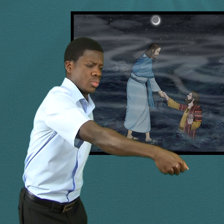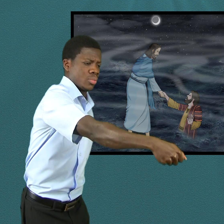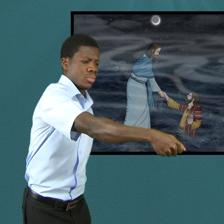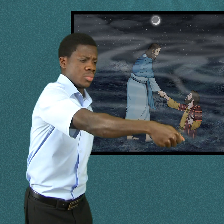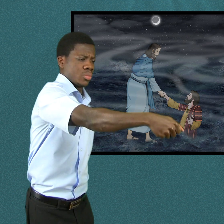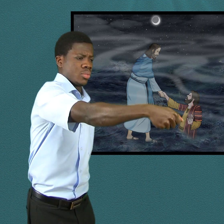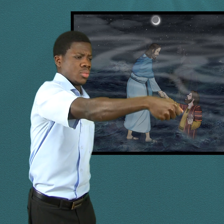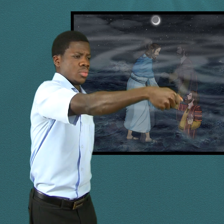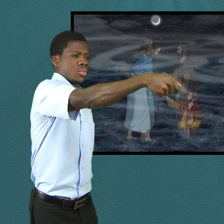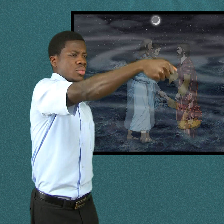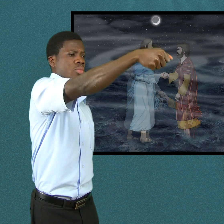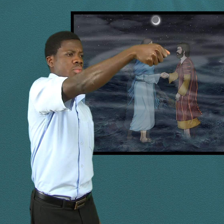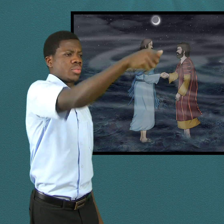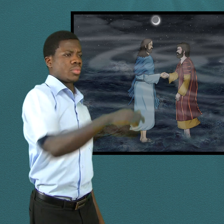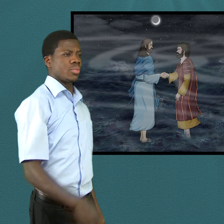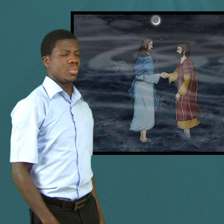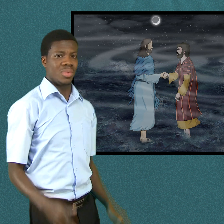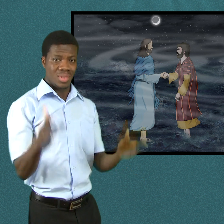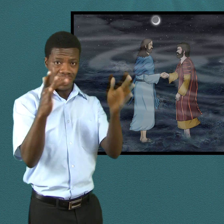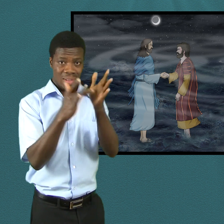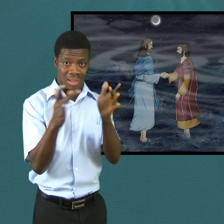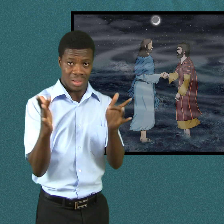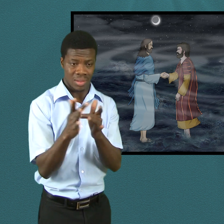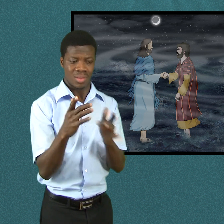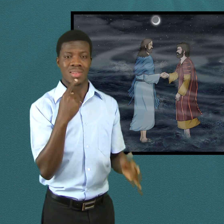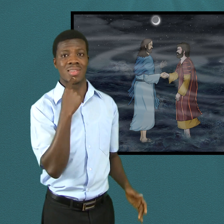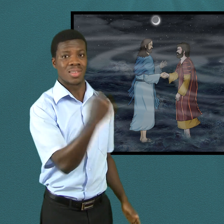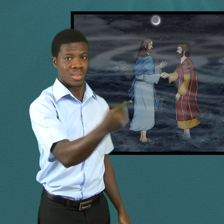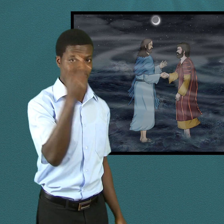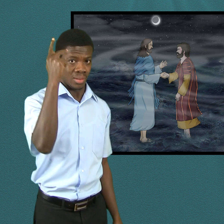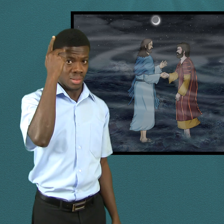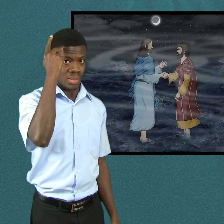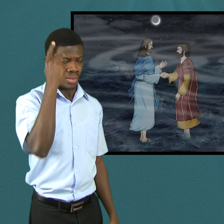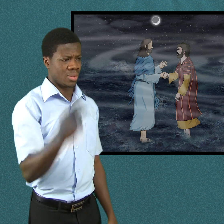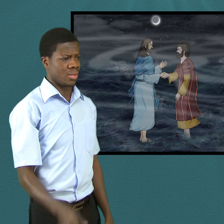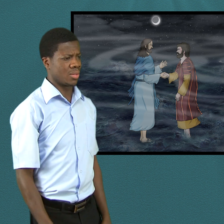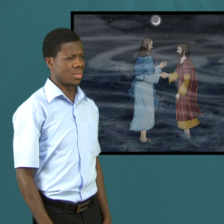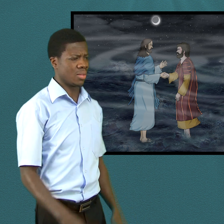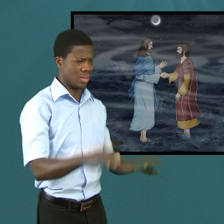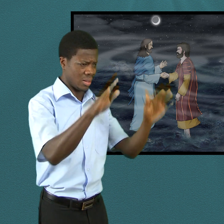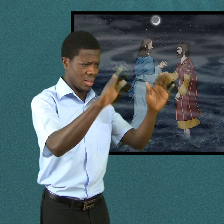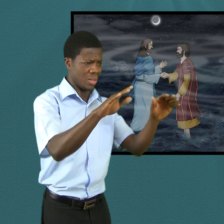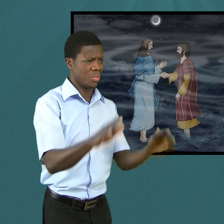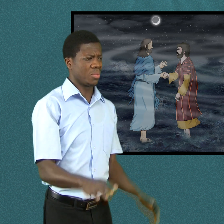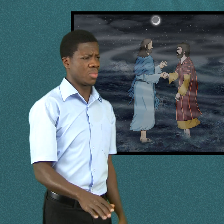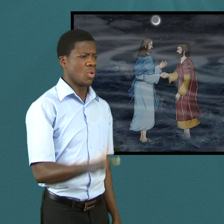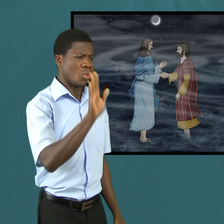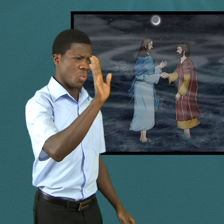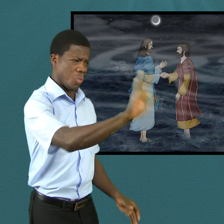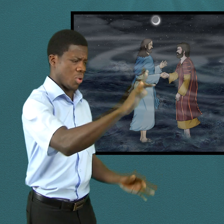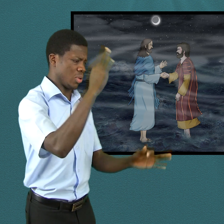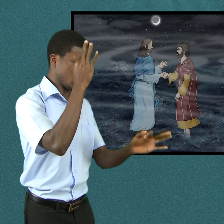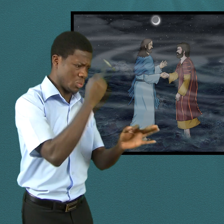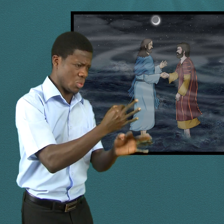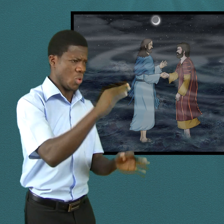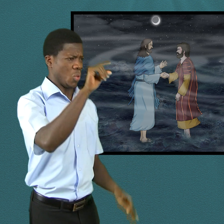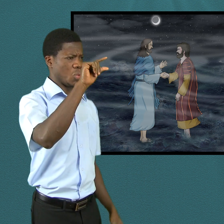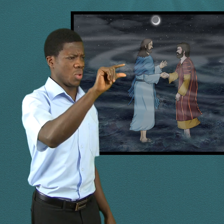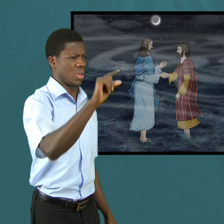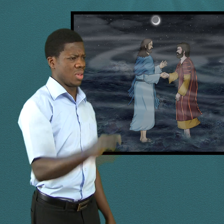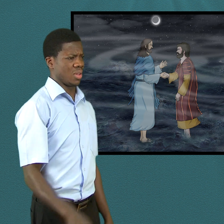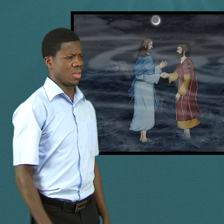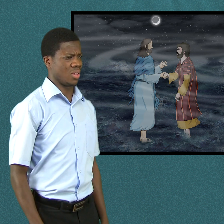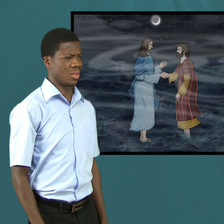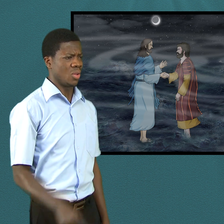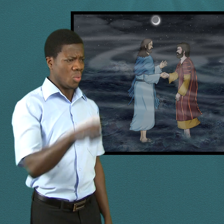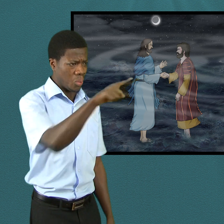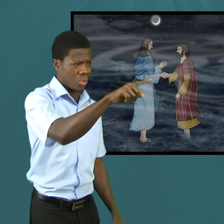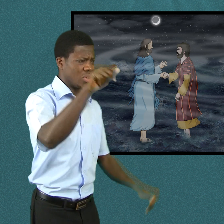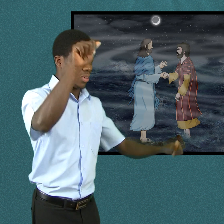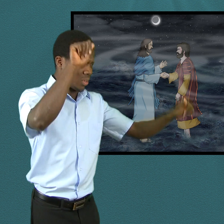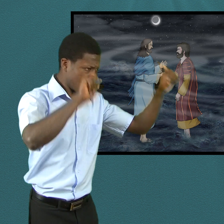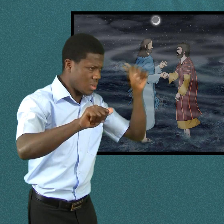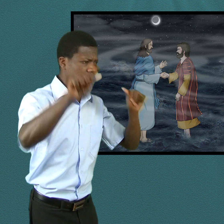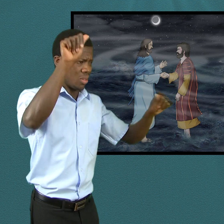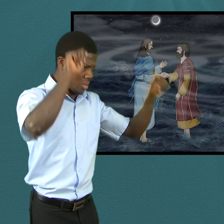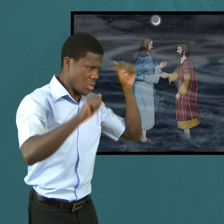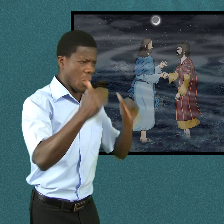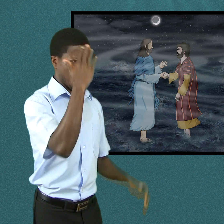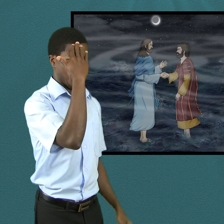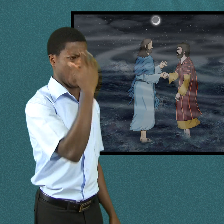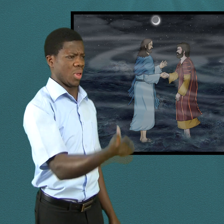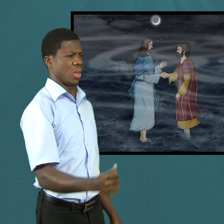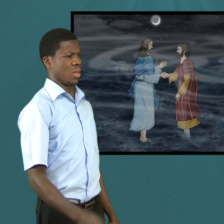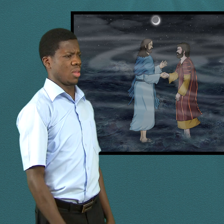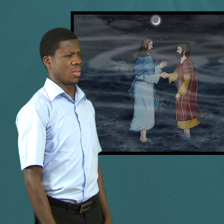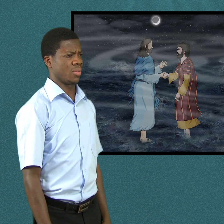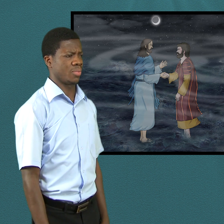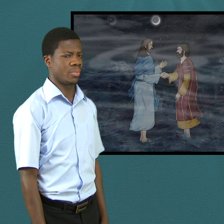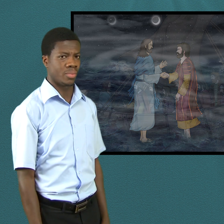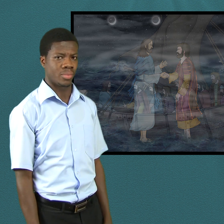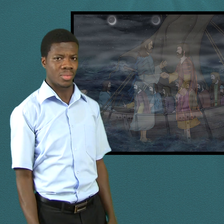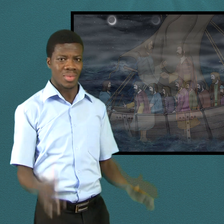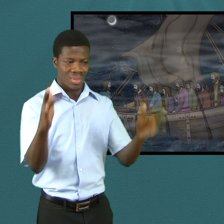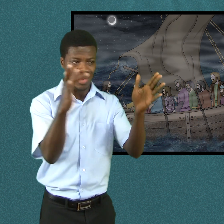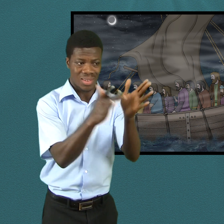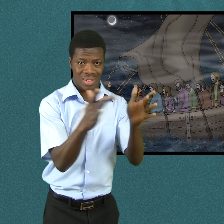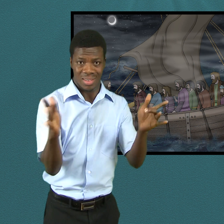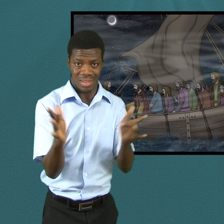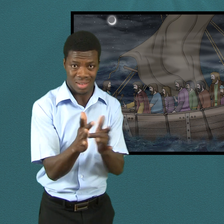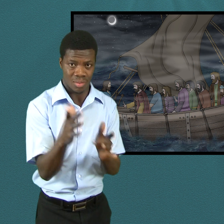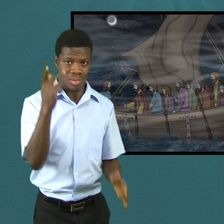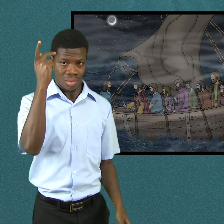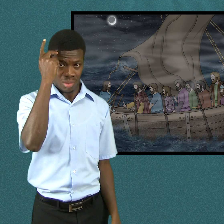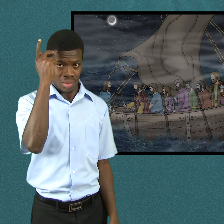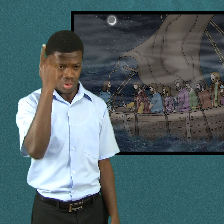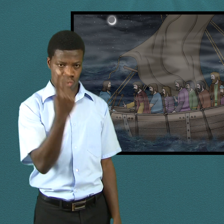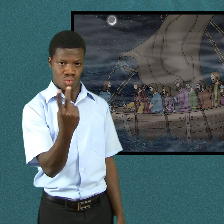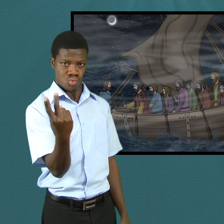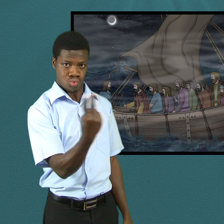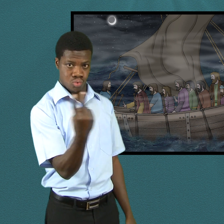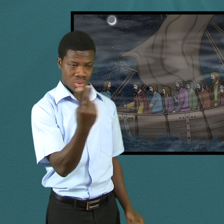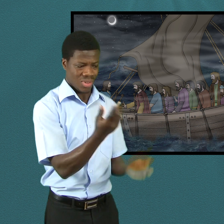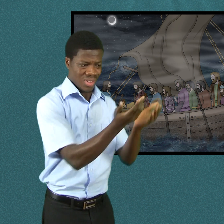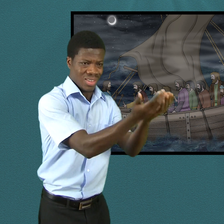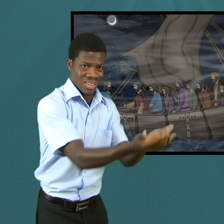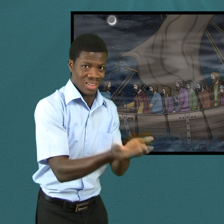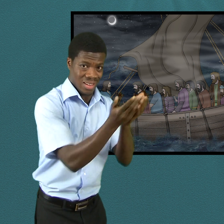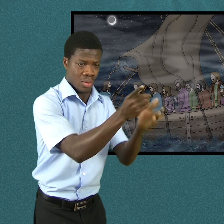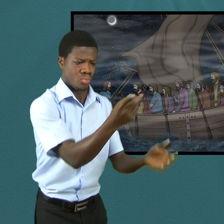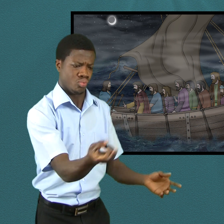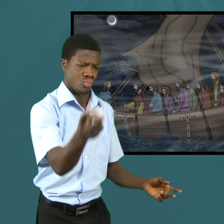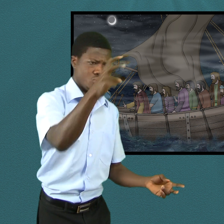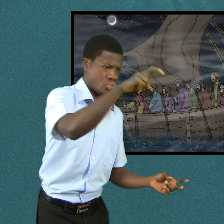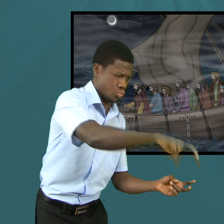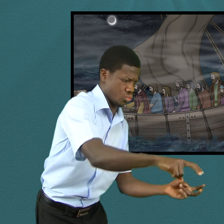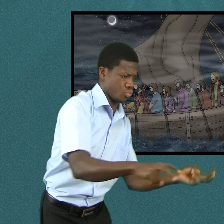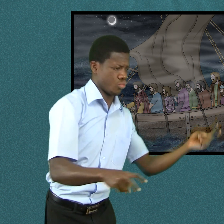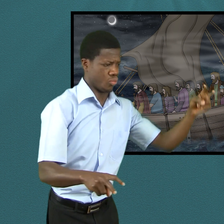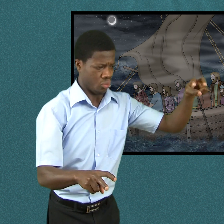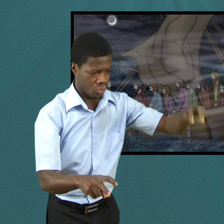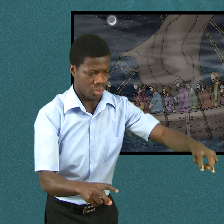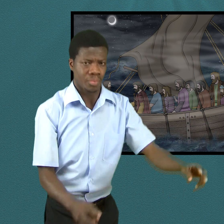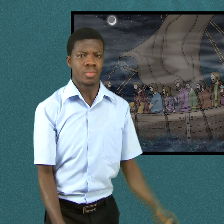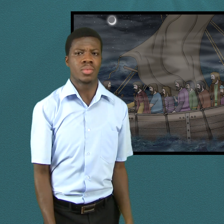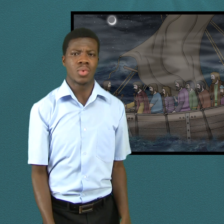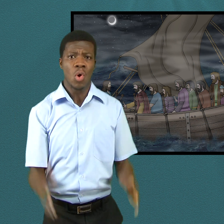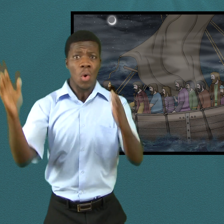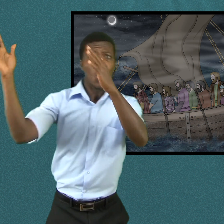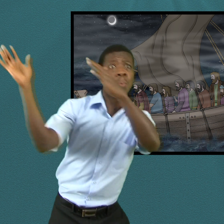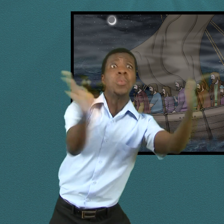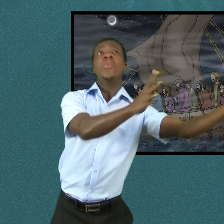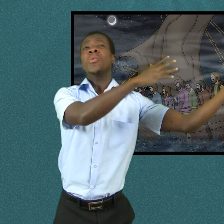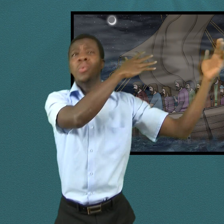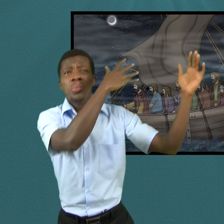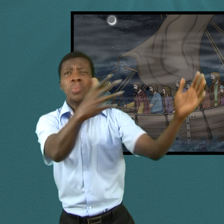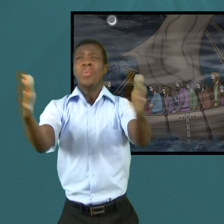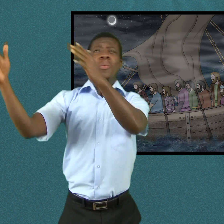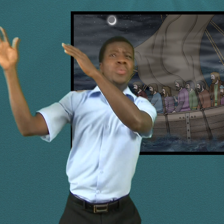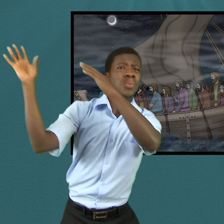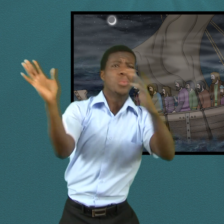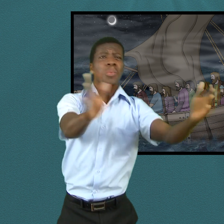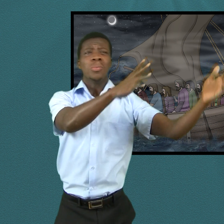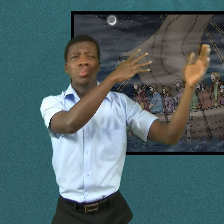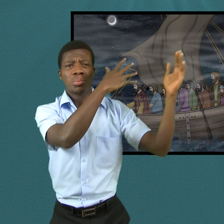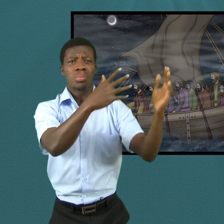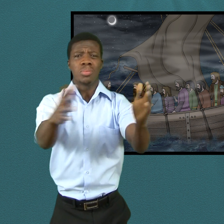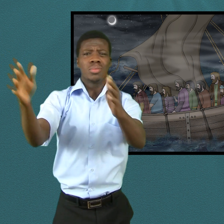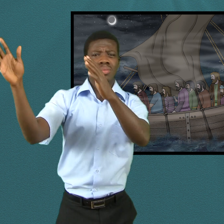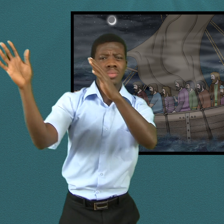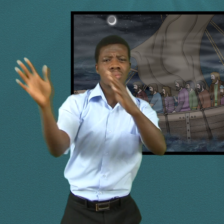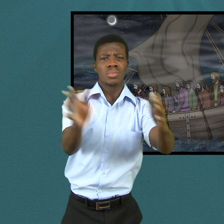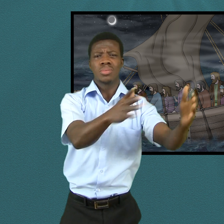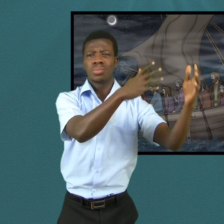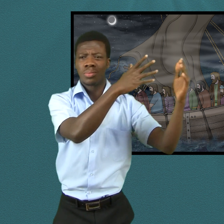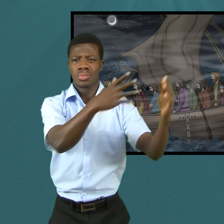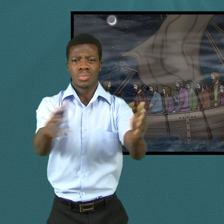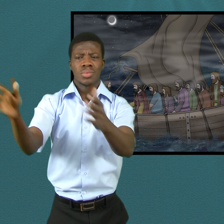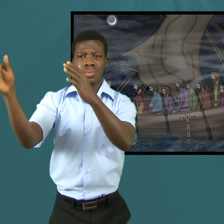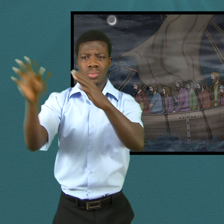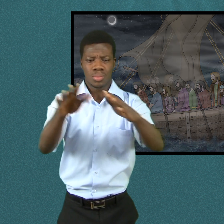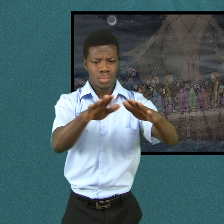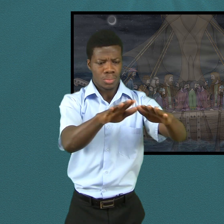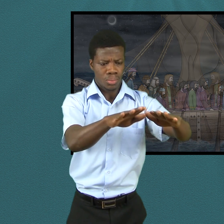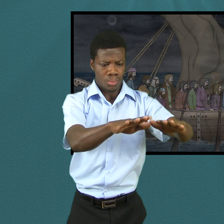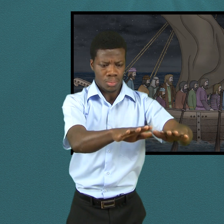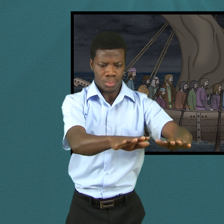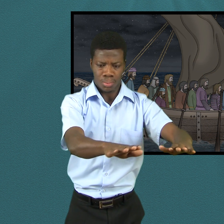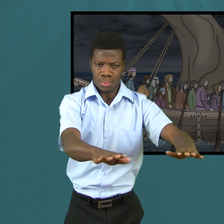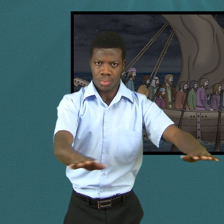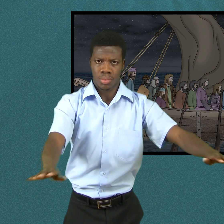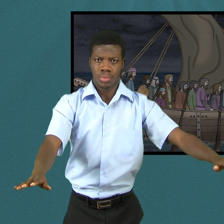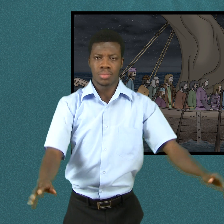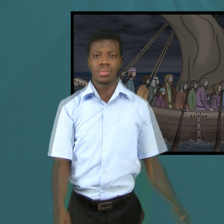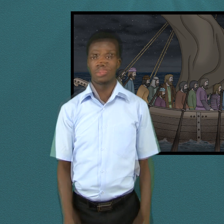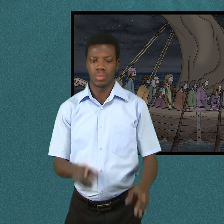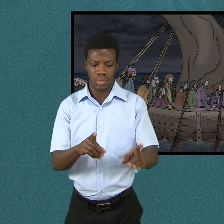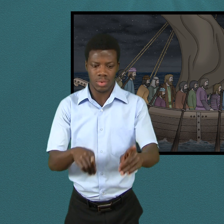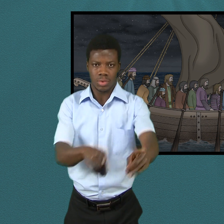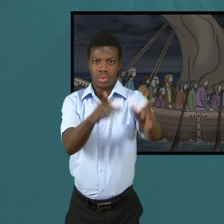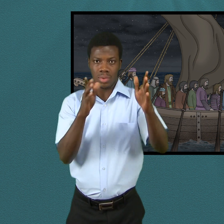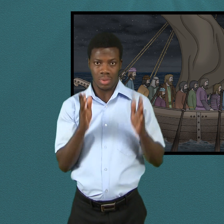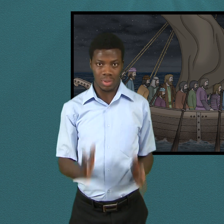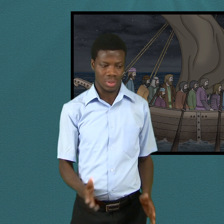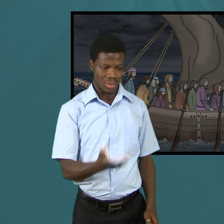“You of little faith,” He said, “why did you doubt?” And when they had climbed back into the boat, the wind died down.